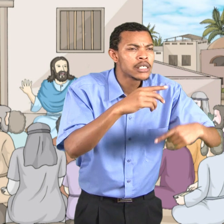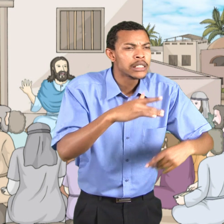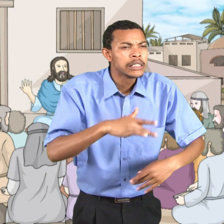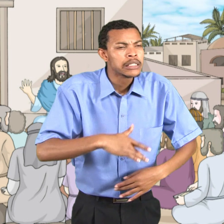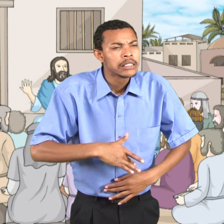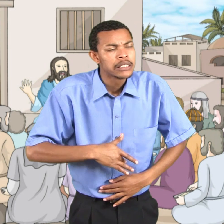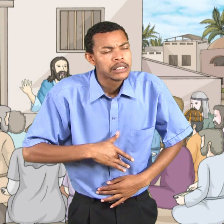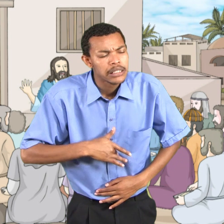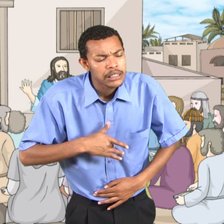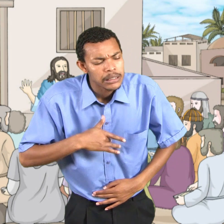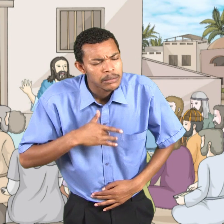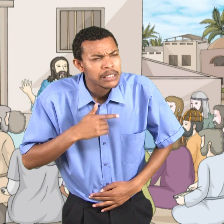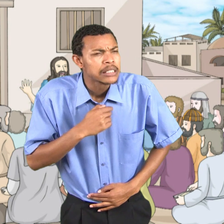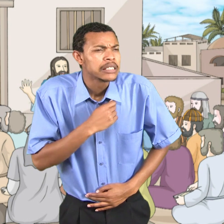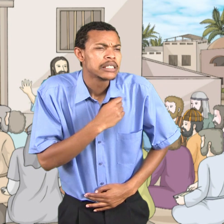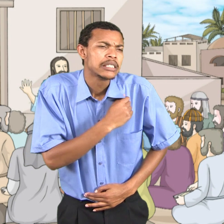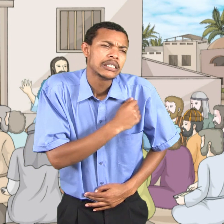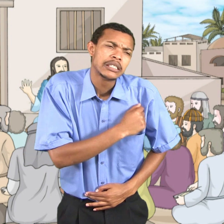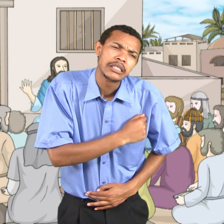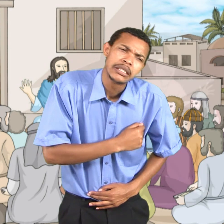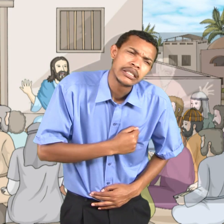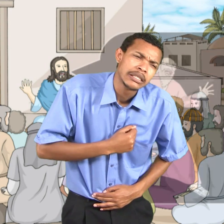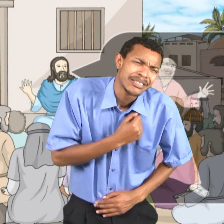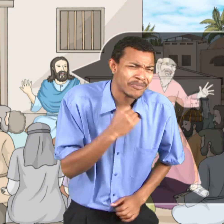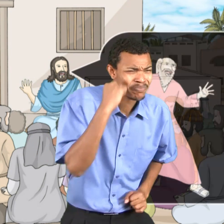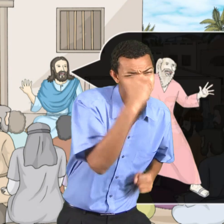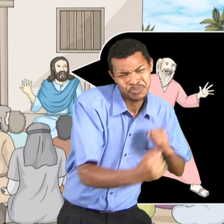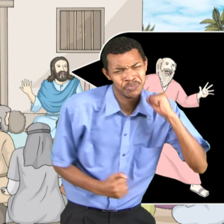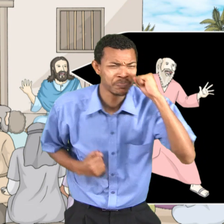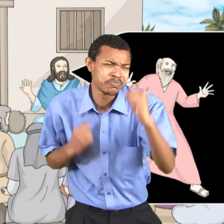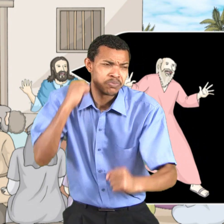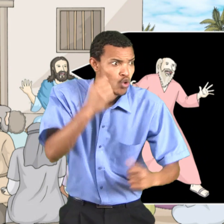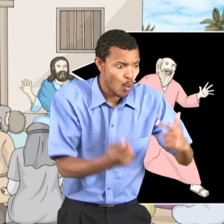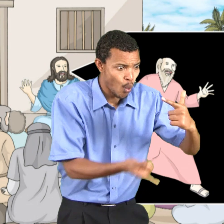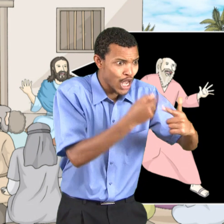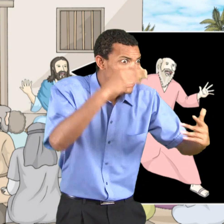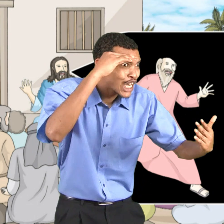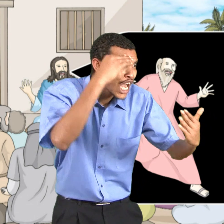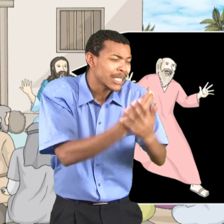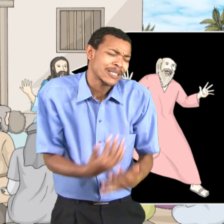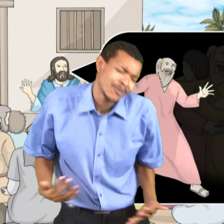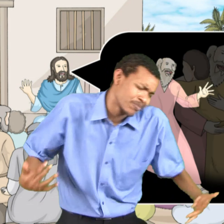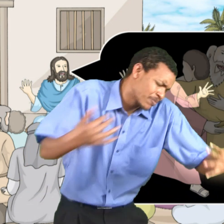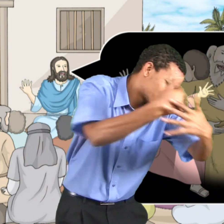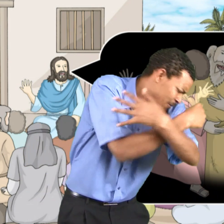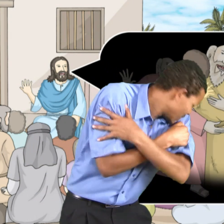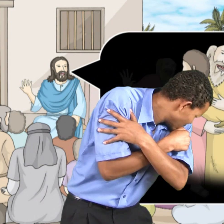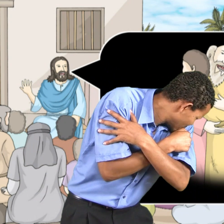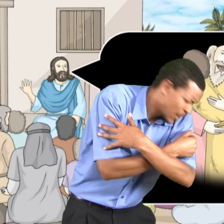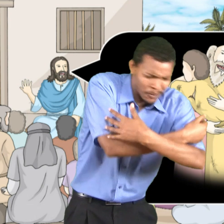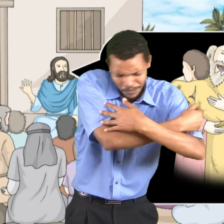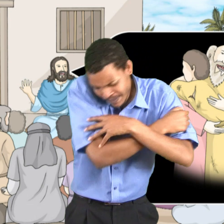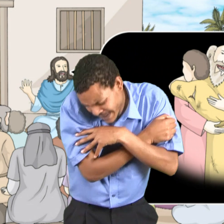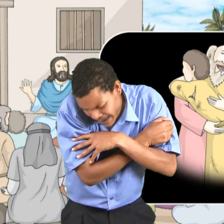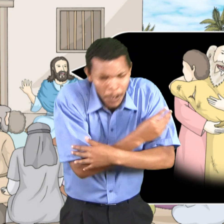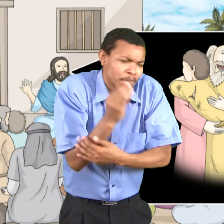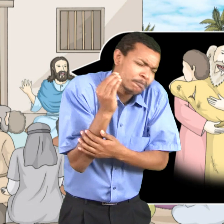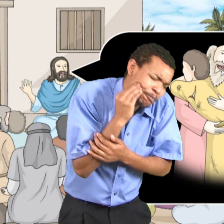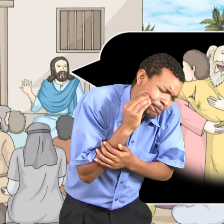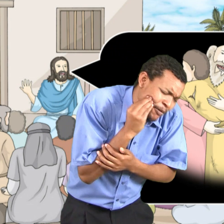But while he was still in the distance, his father saw him and was filled with compassion.